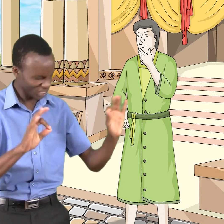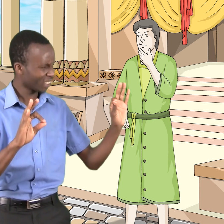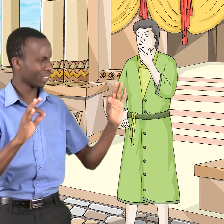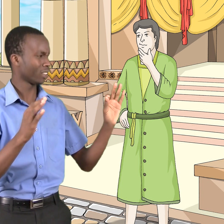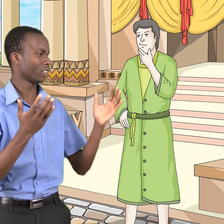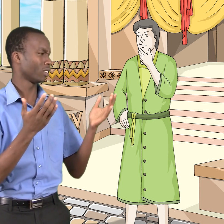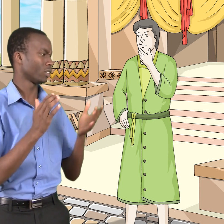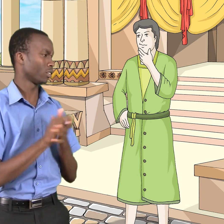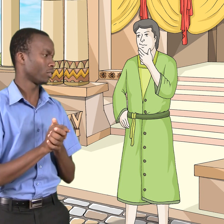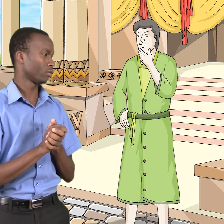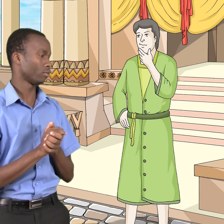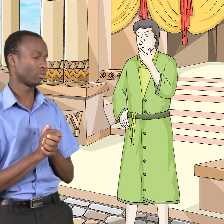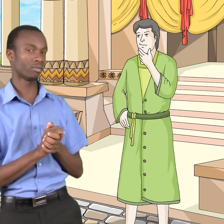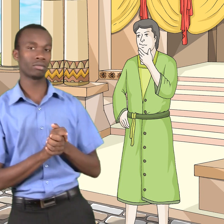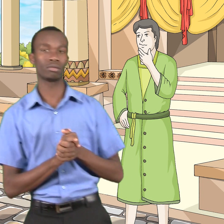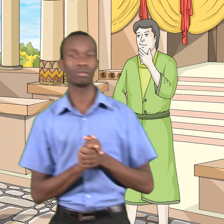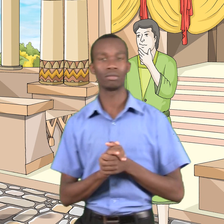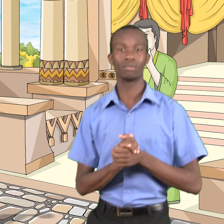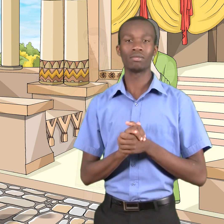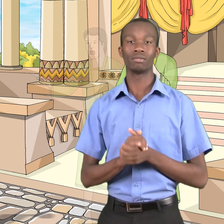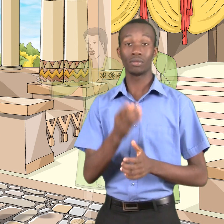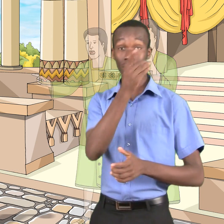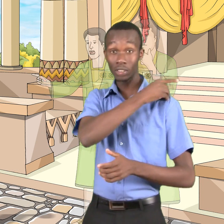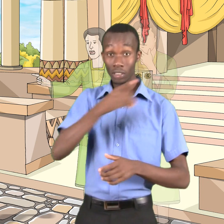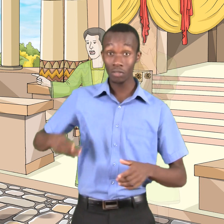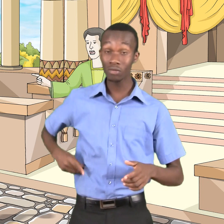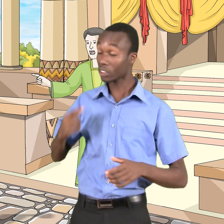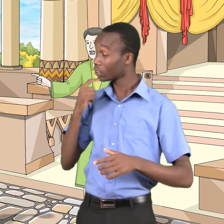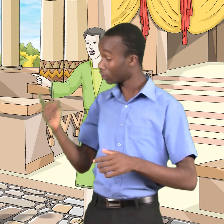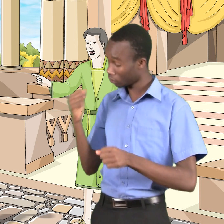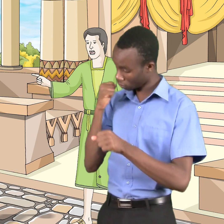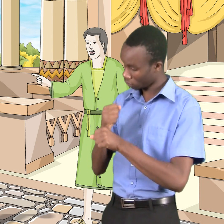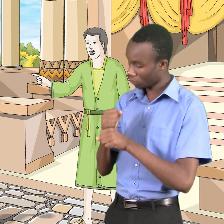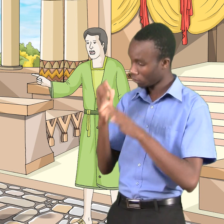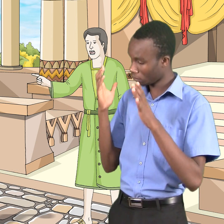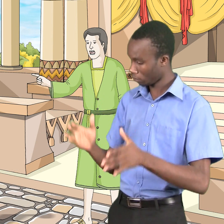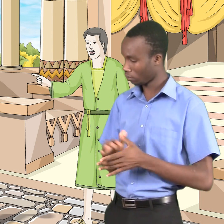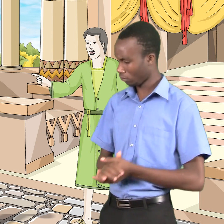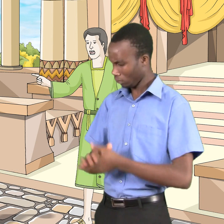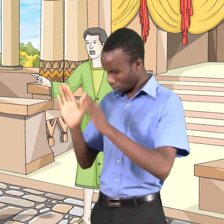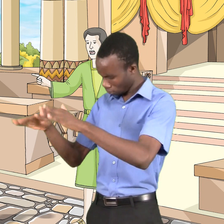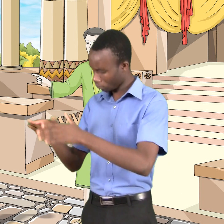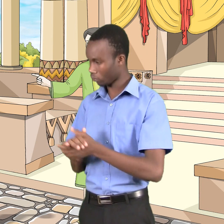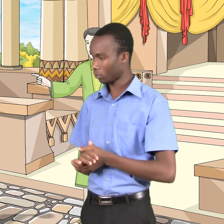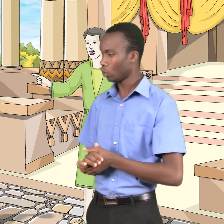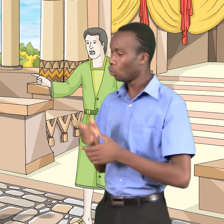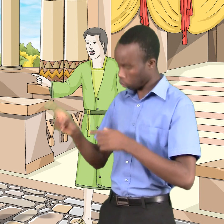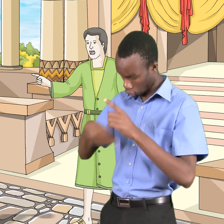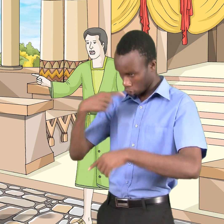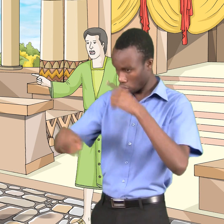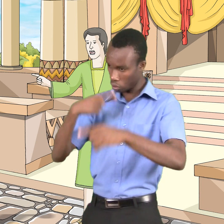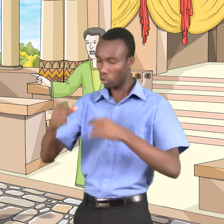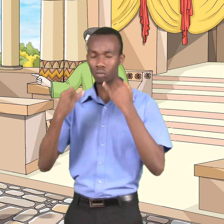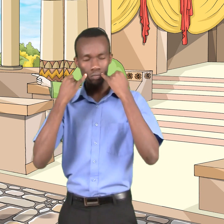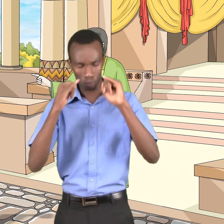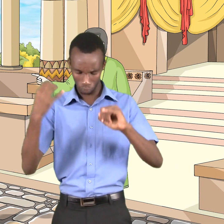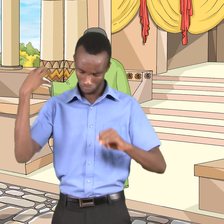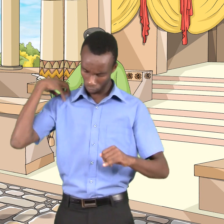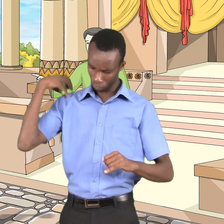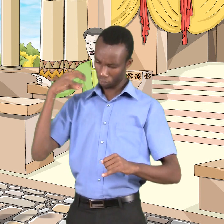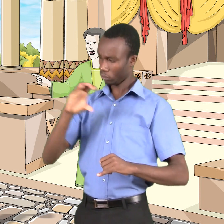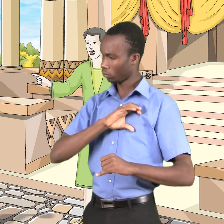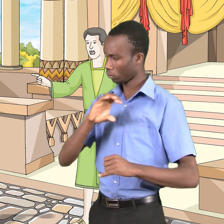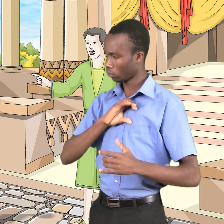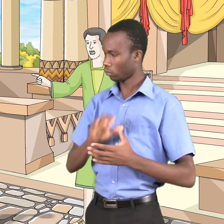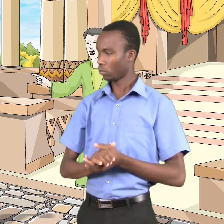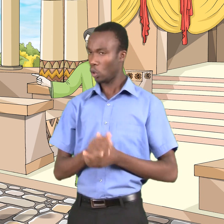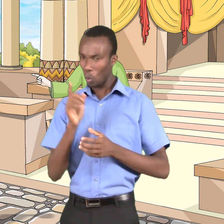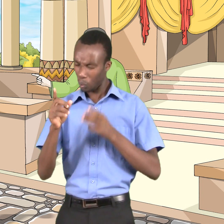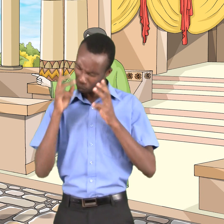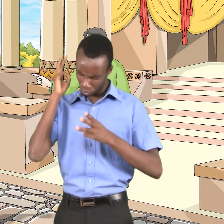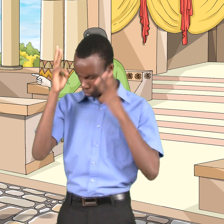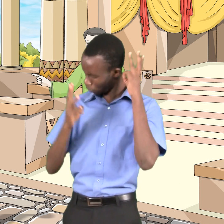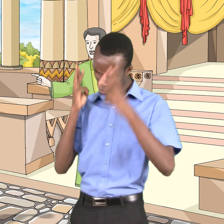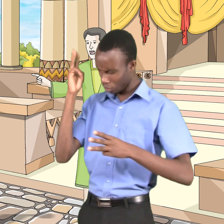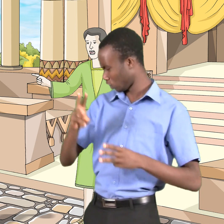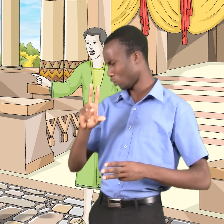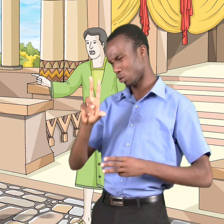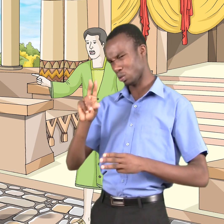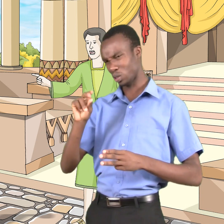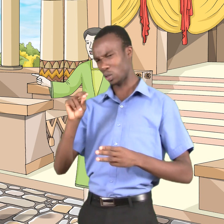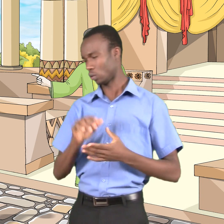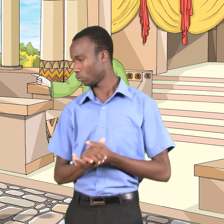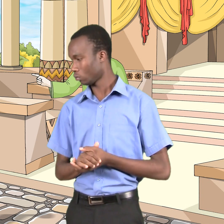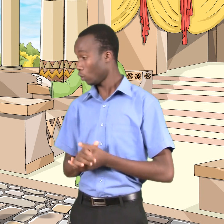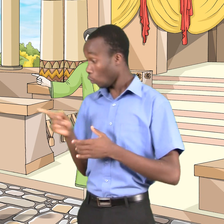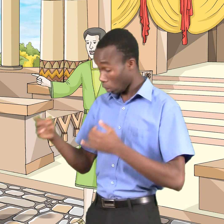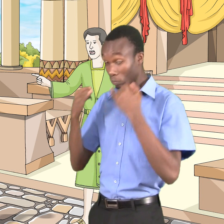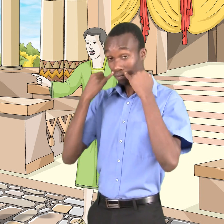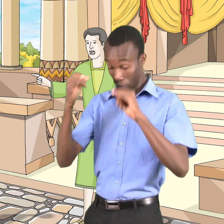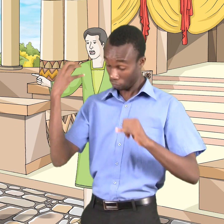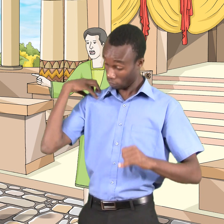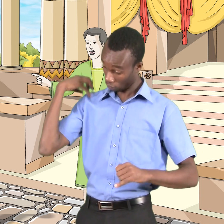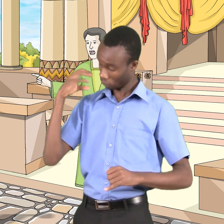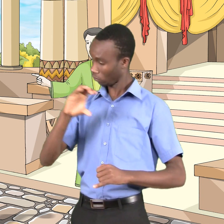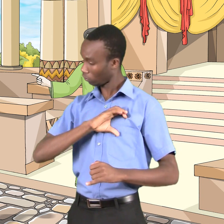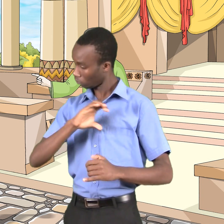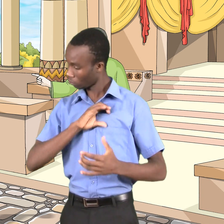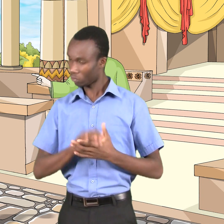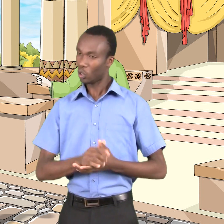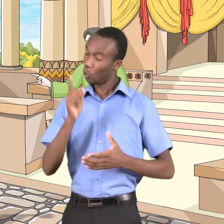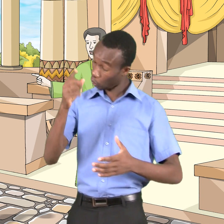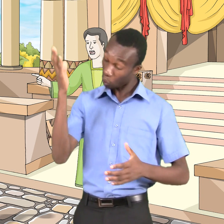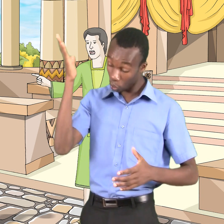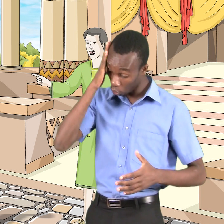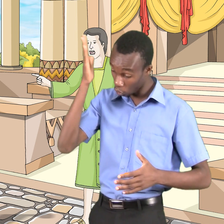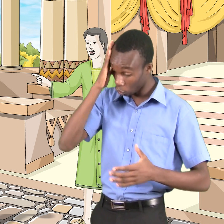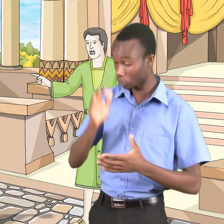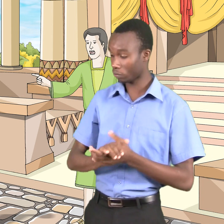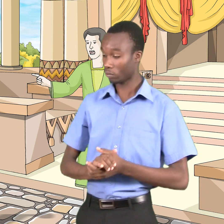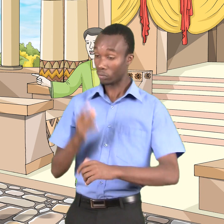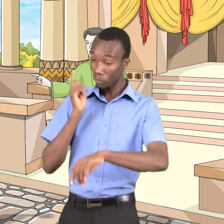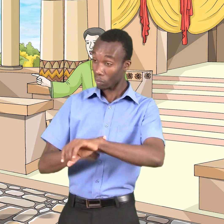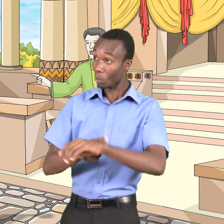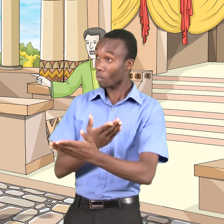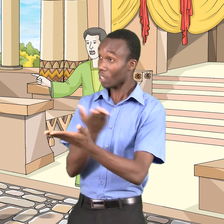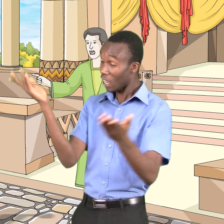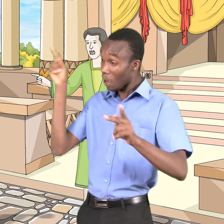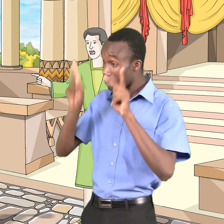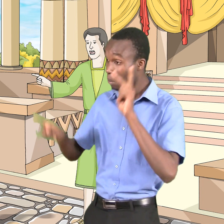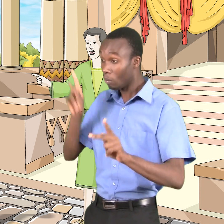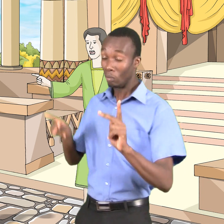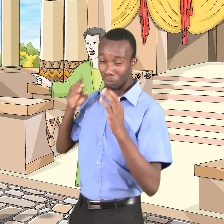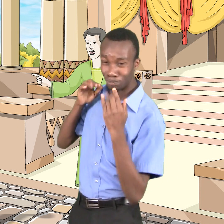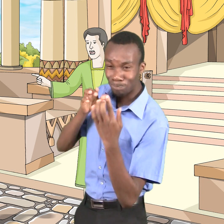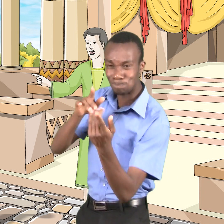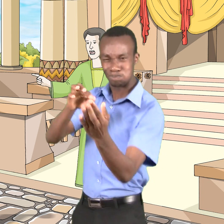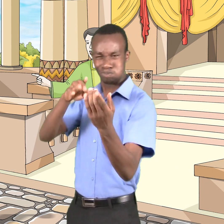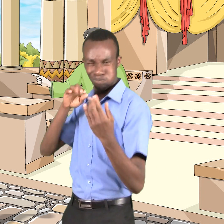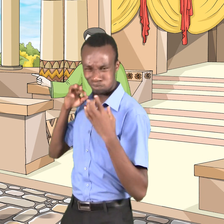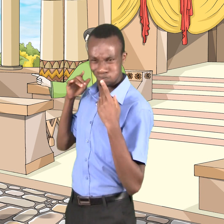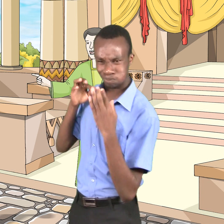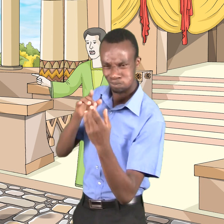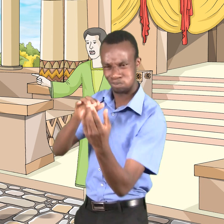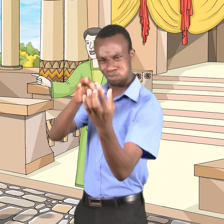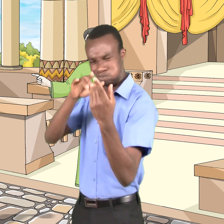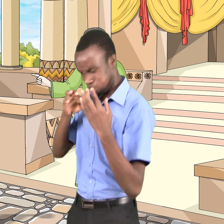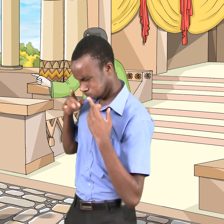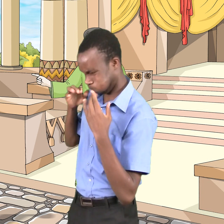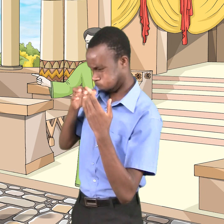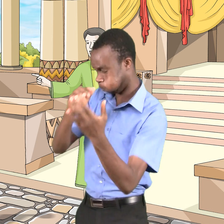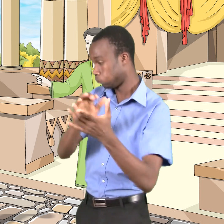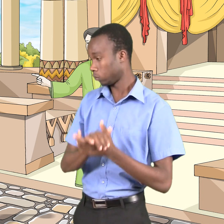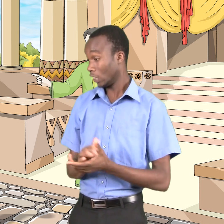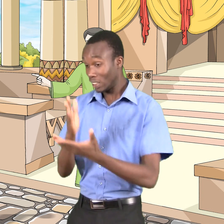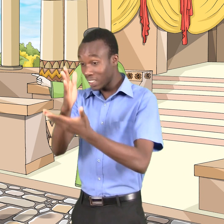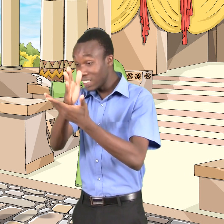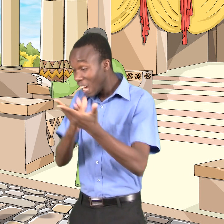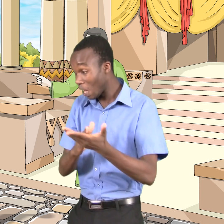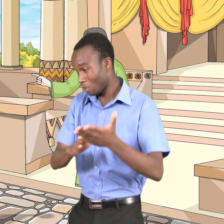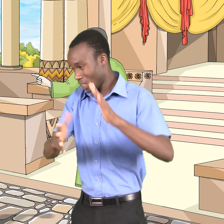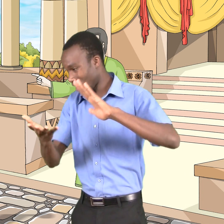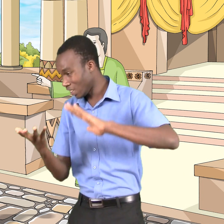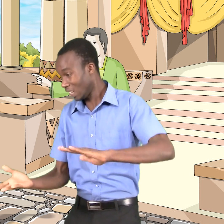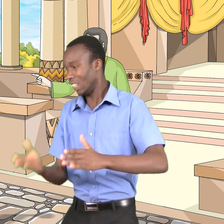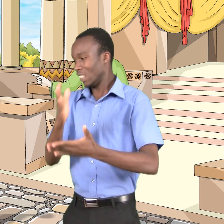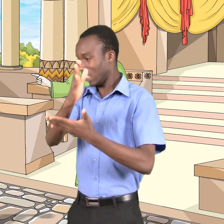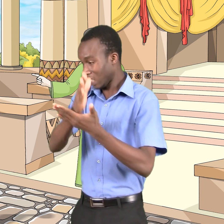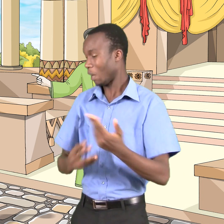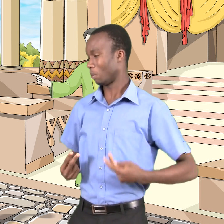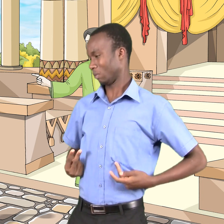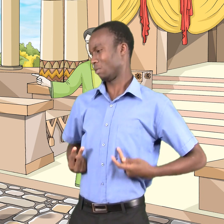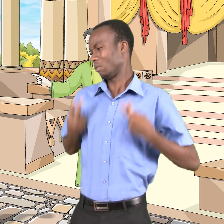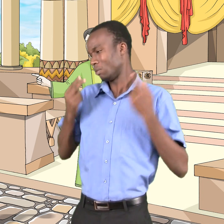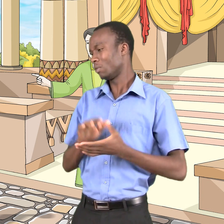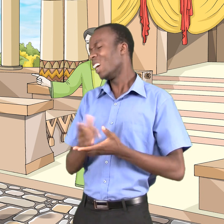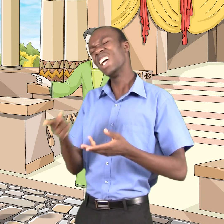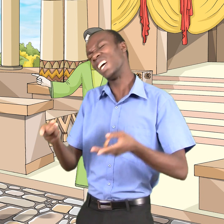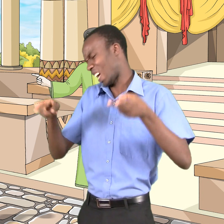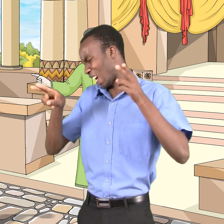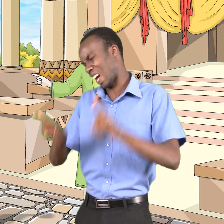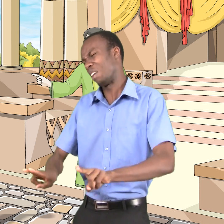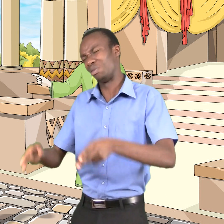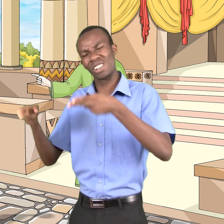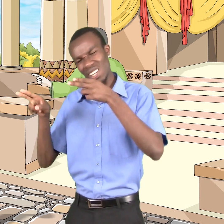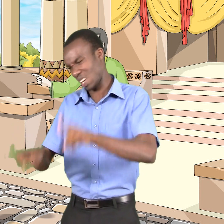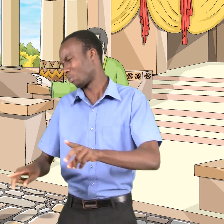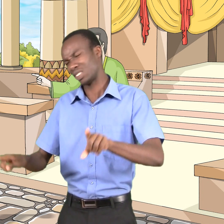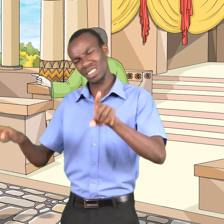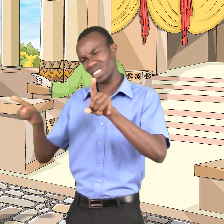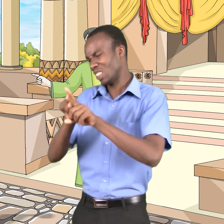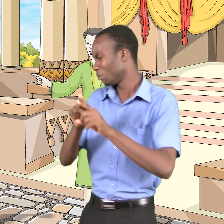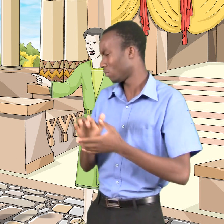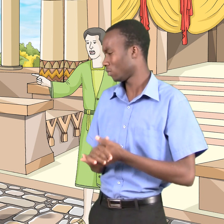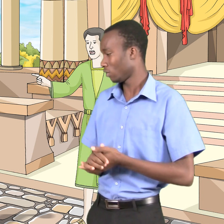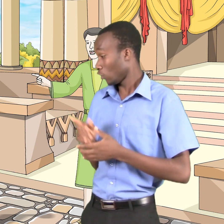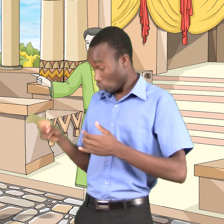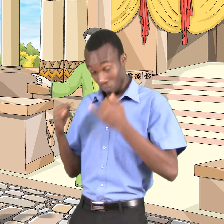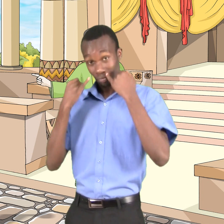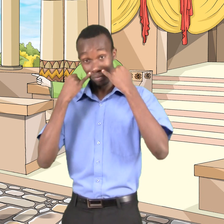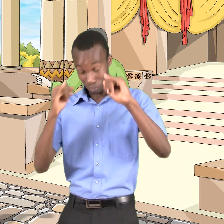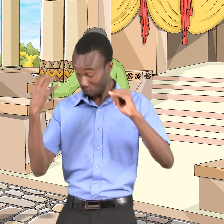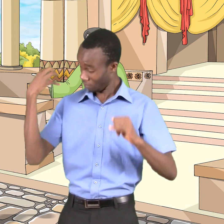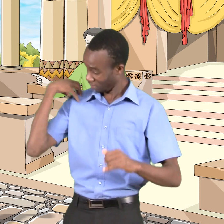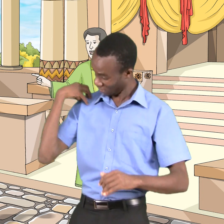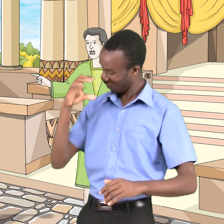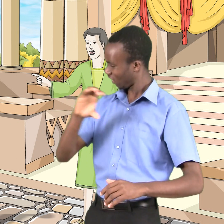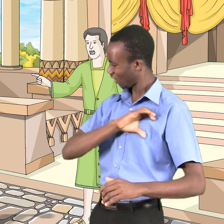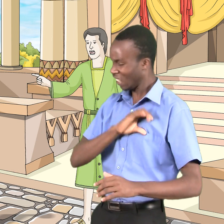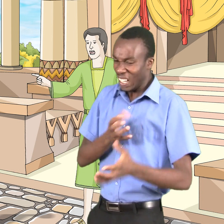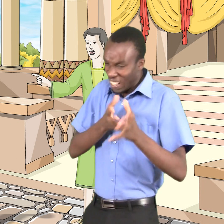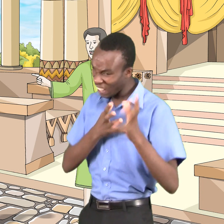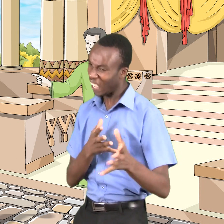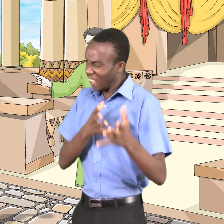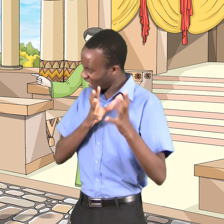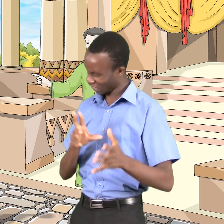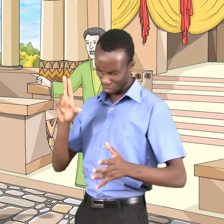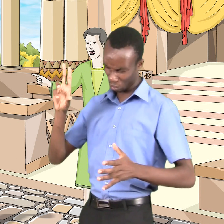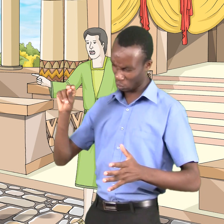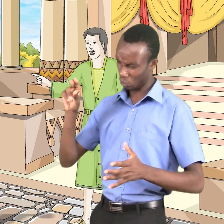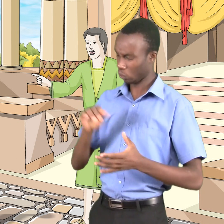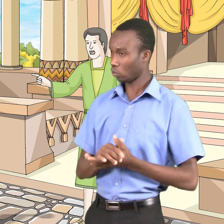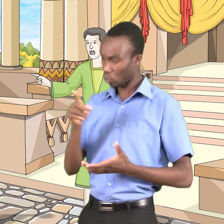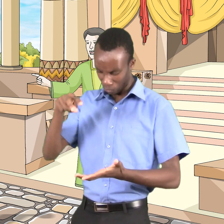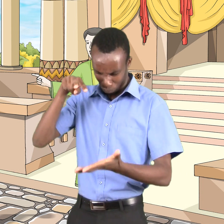Then David told the messenger, “Say this to Joab: ‘Do not let this matter upset you, for the sword devours one as well as another.